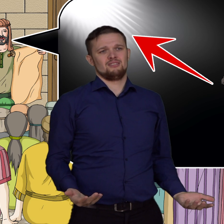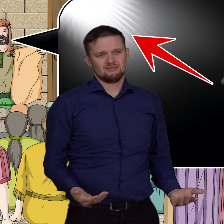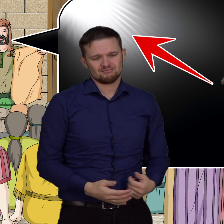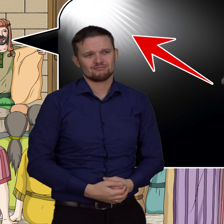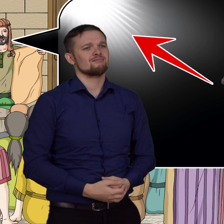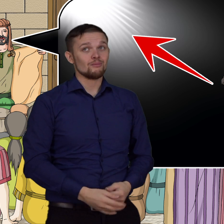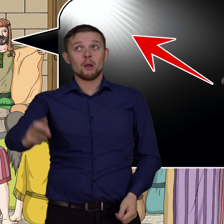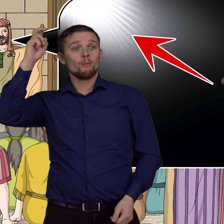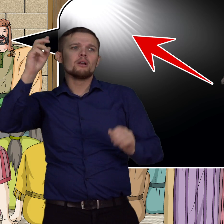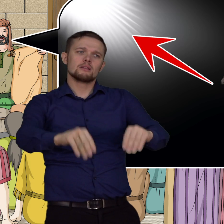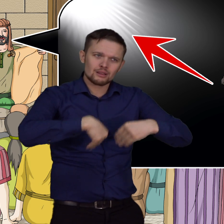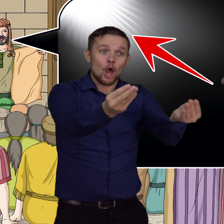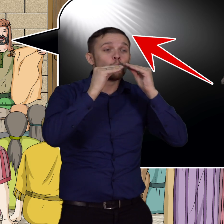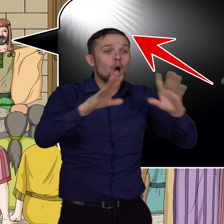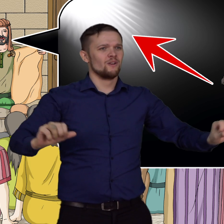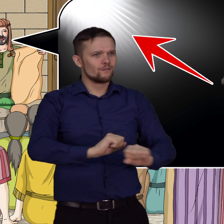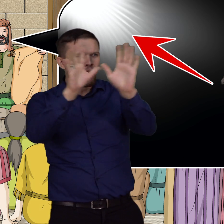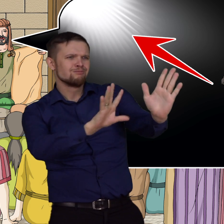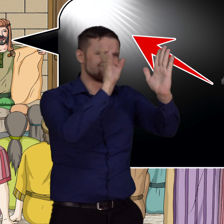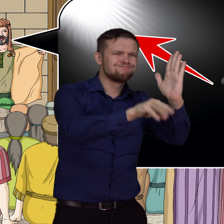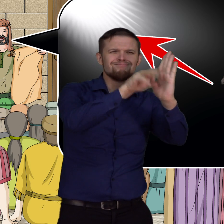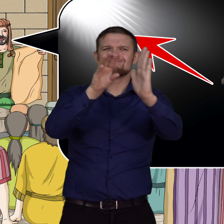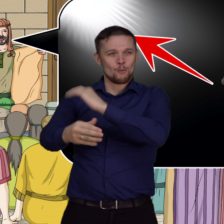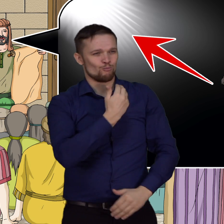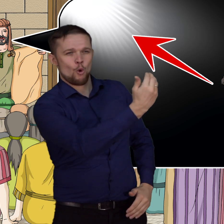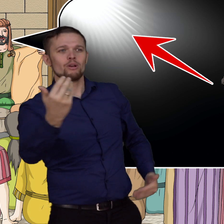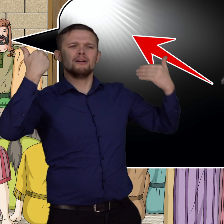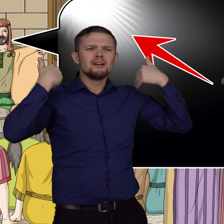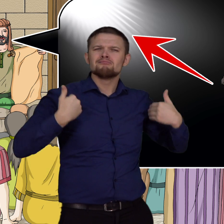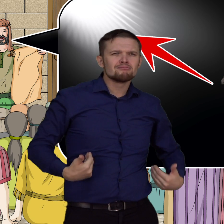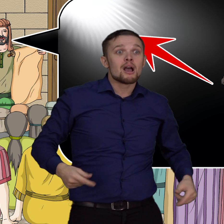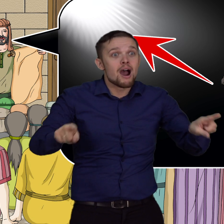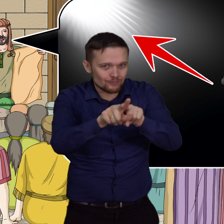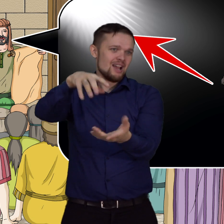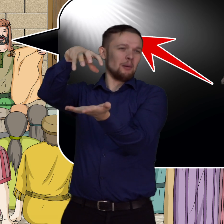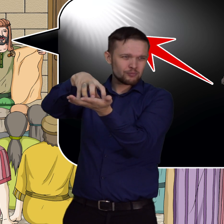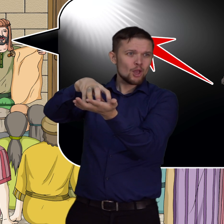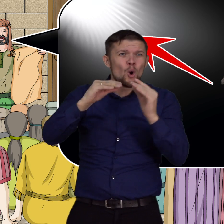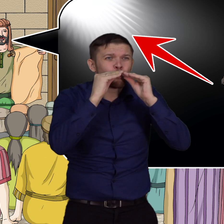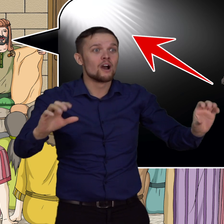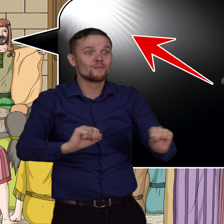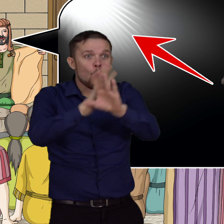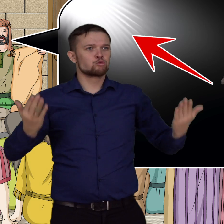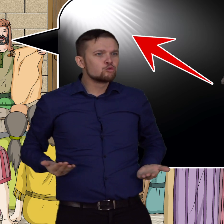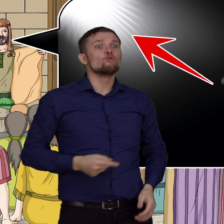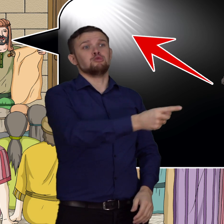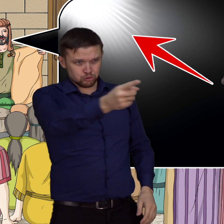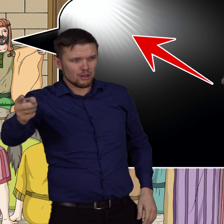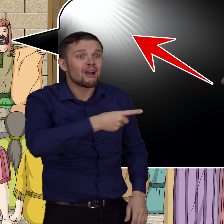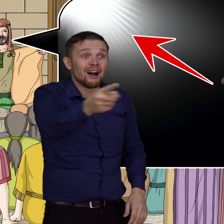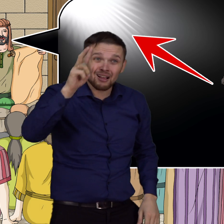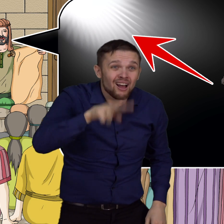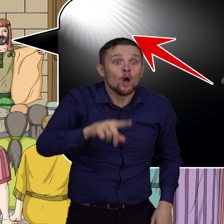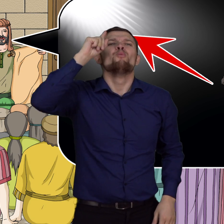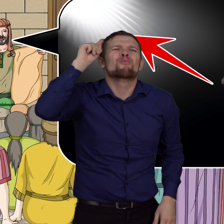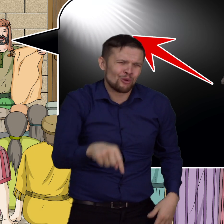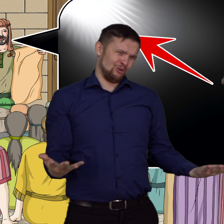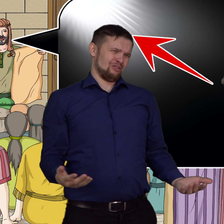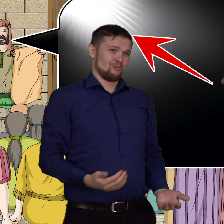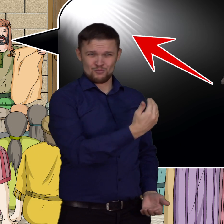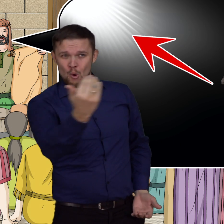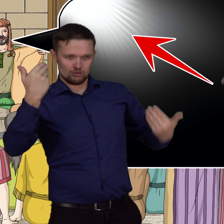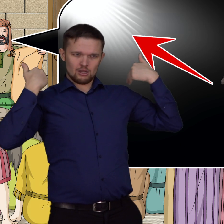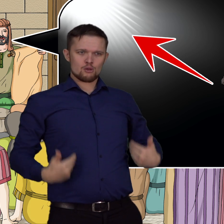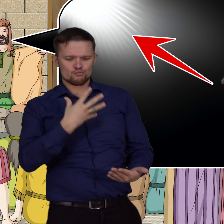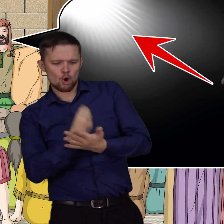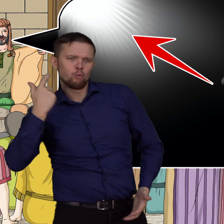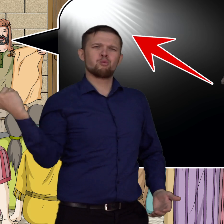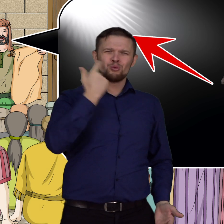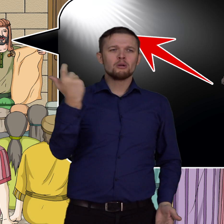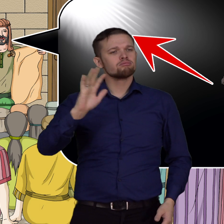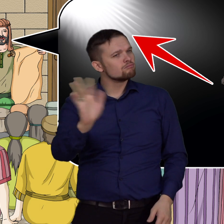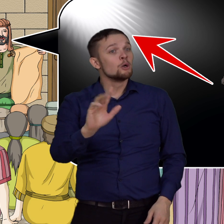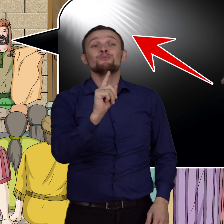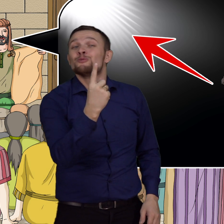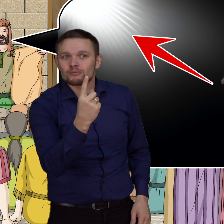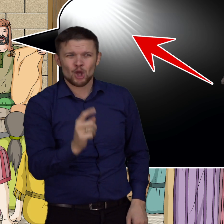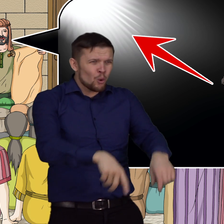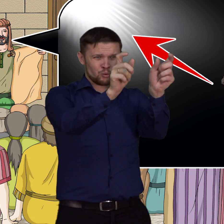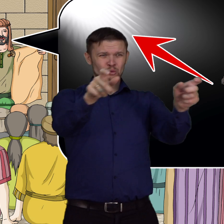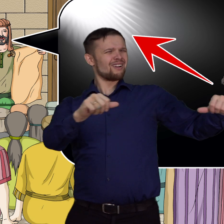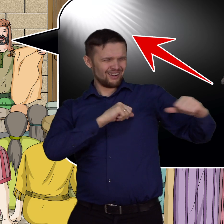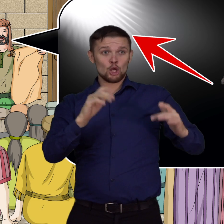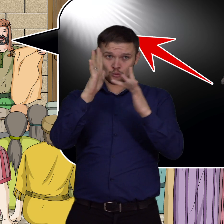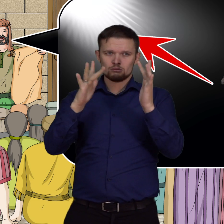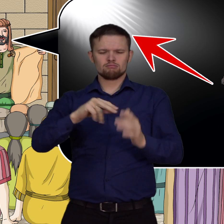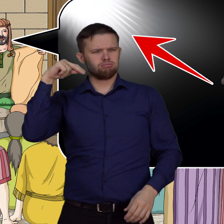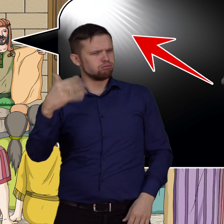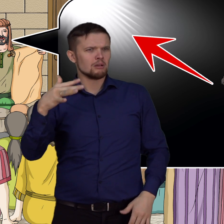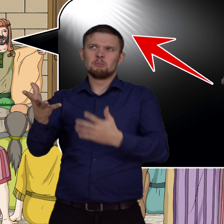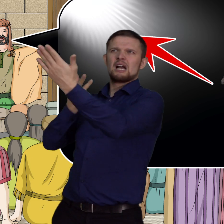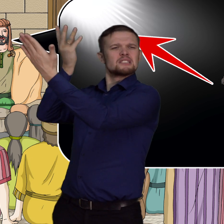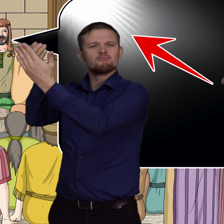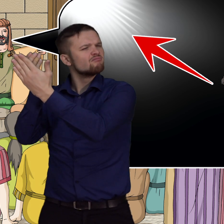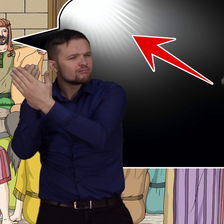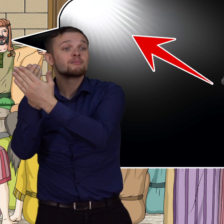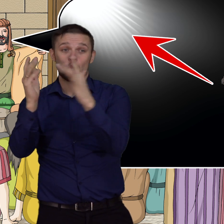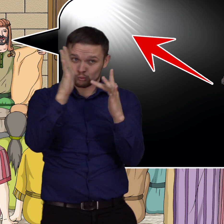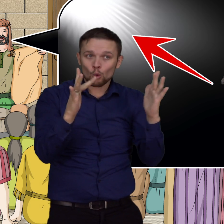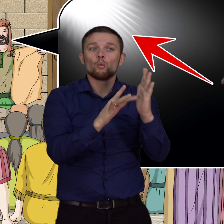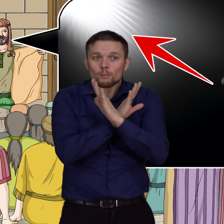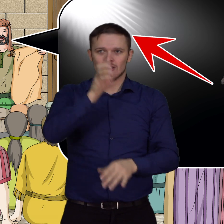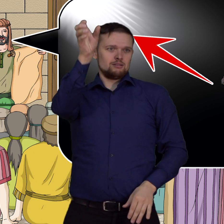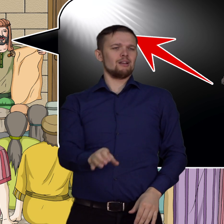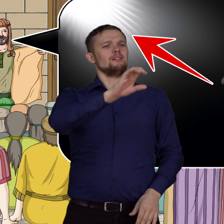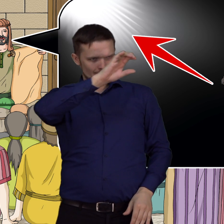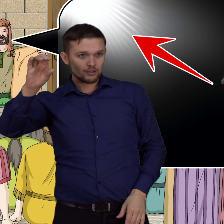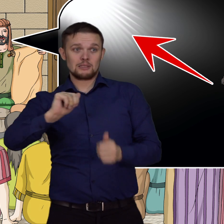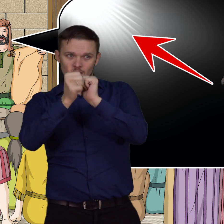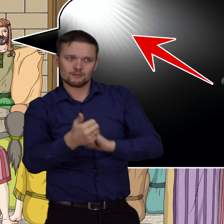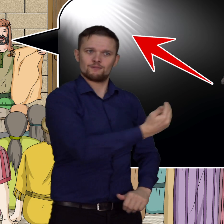Do you not know that your body is a temple of the Holy Spirit who is in you, whom you have received from God?